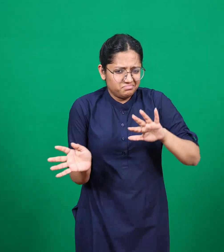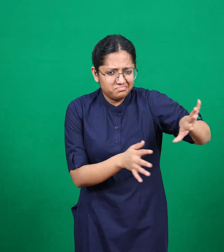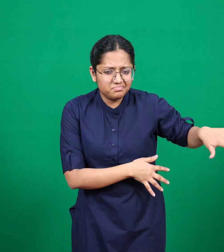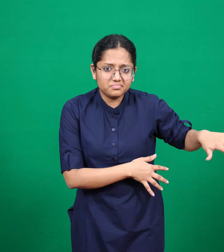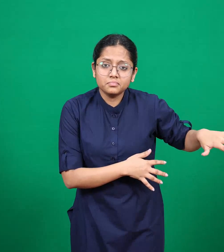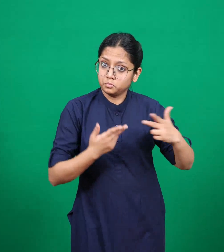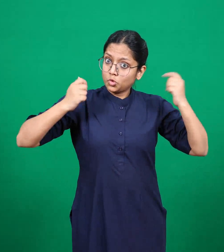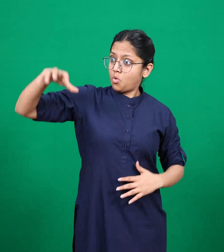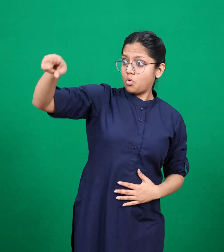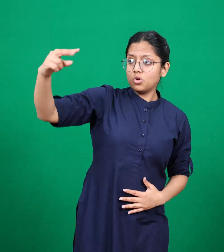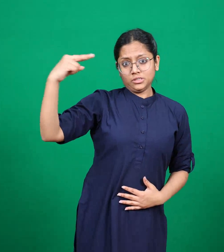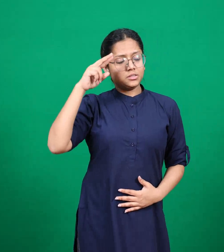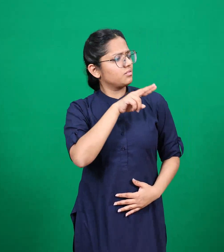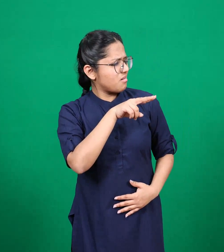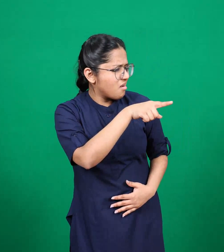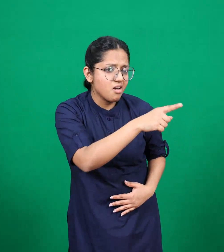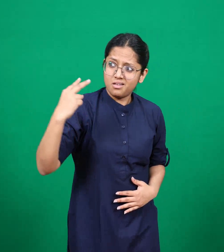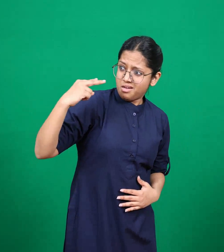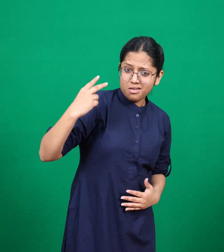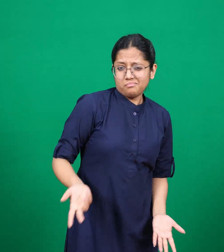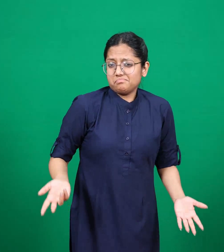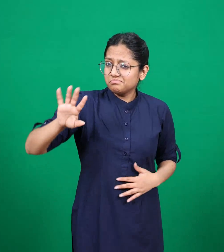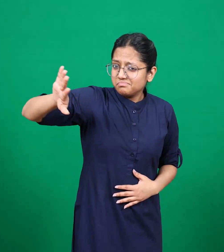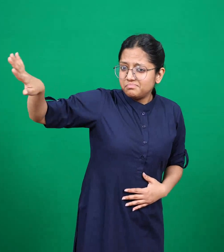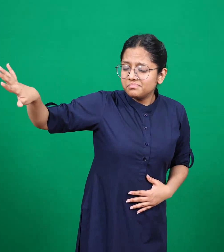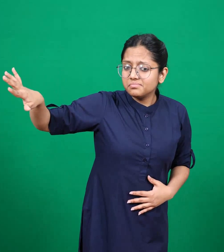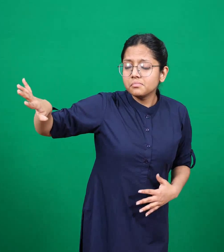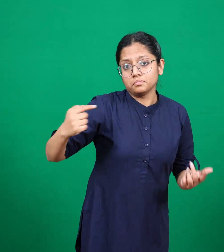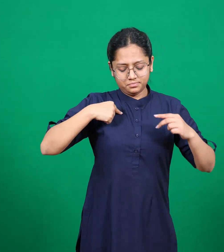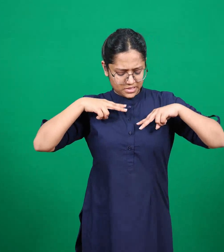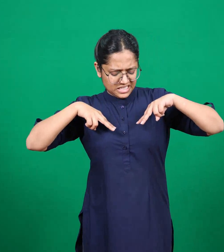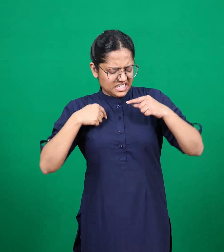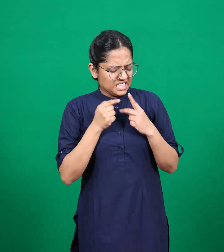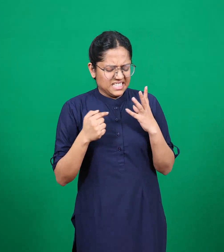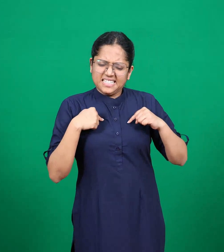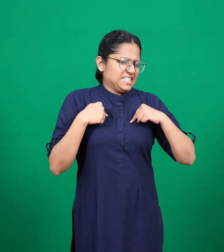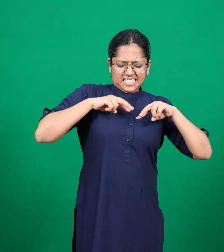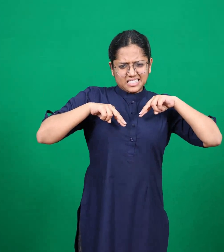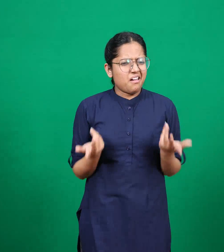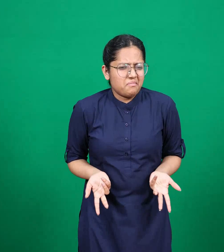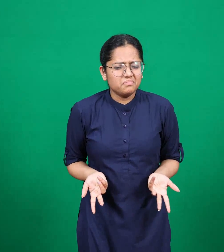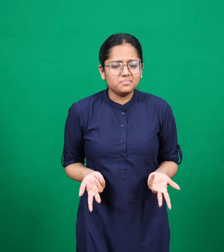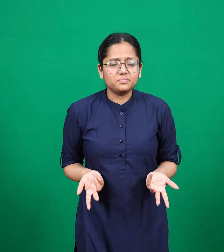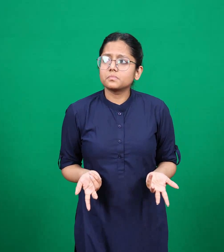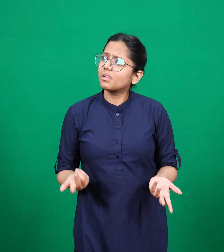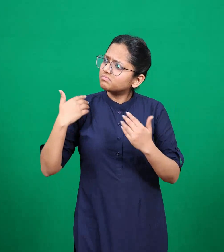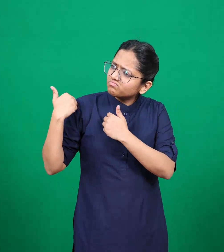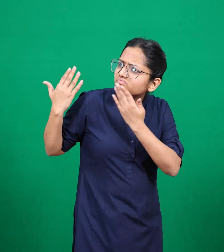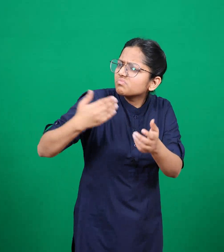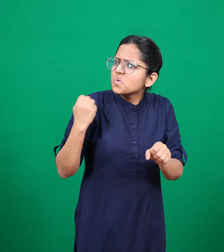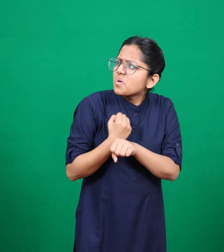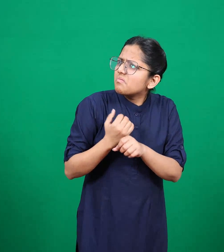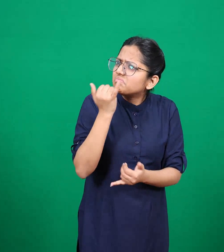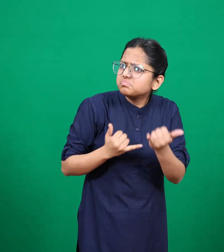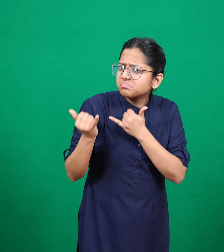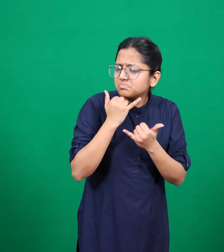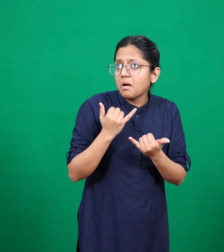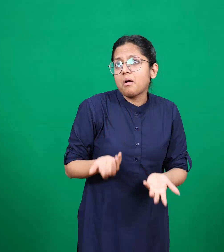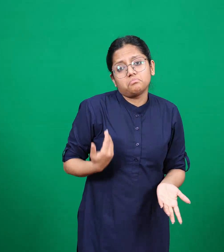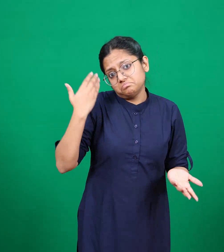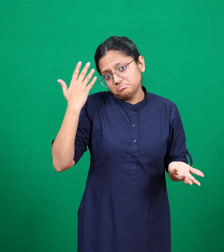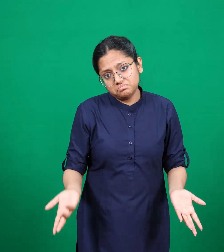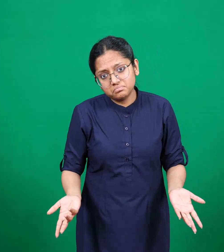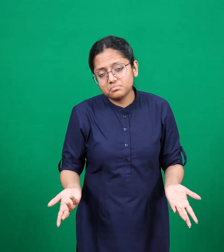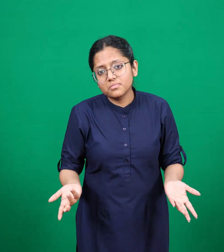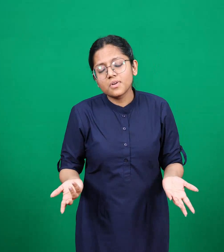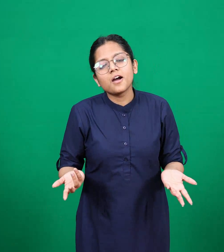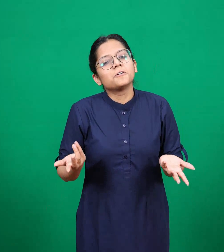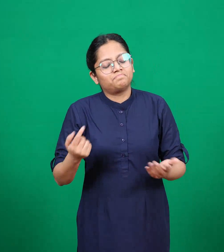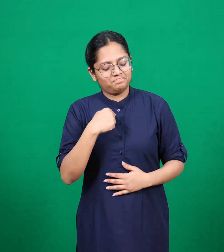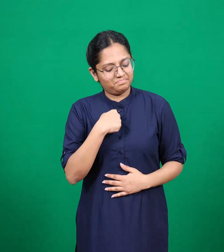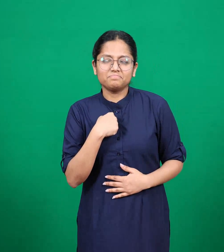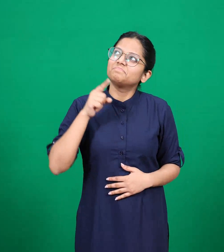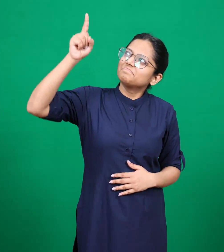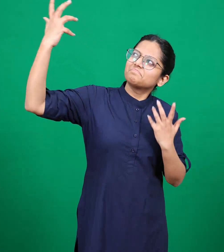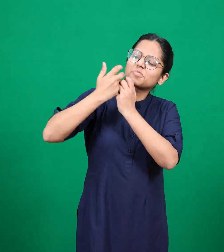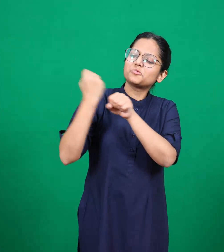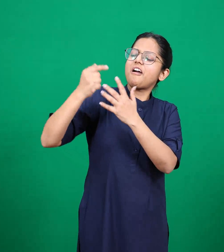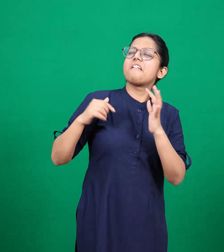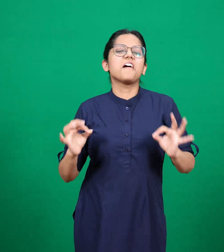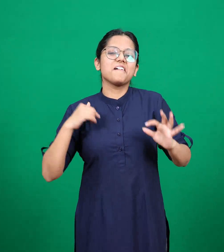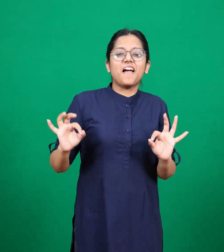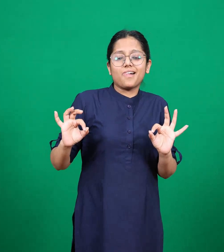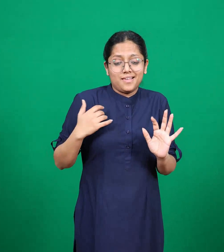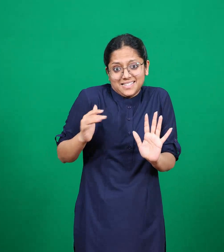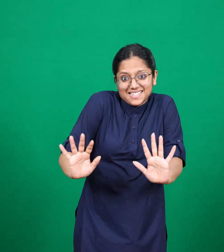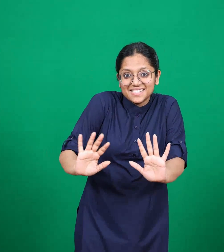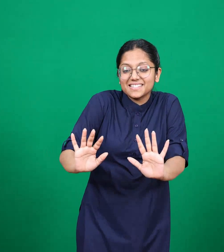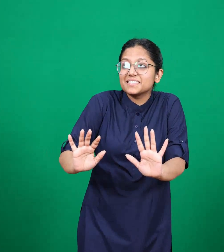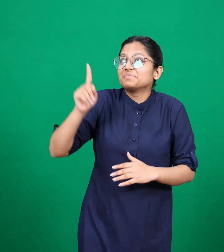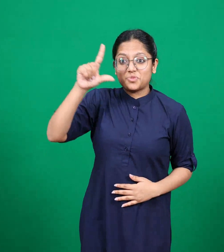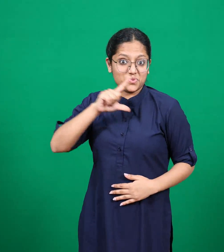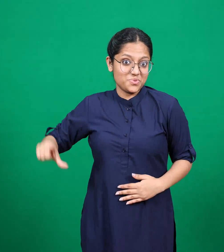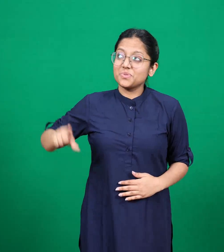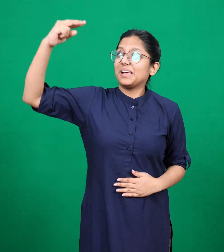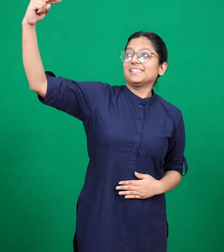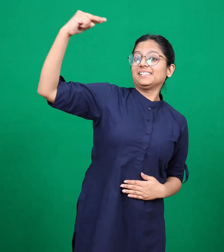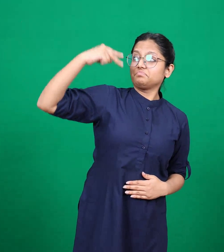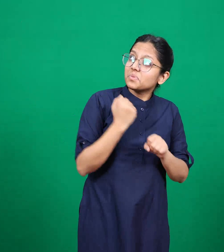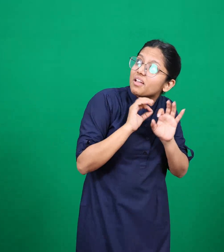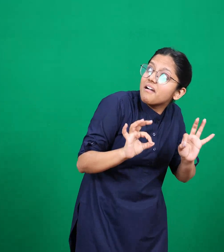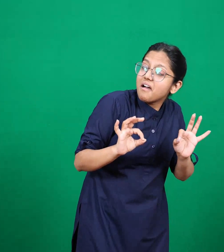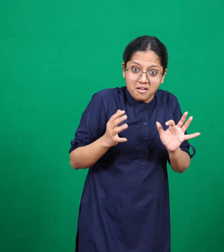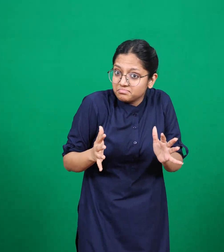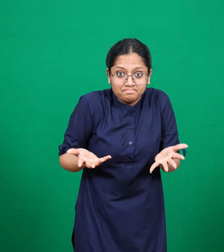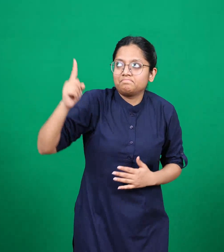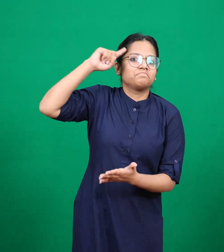In fact, I do not even judge myself. My conscience is clear, but that does not vindicate me.